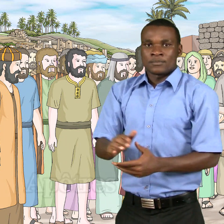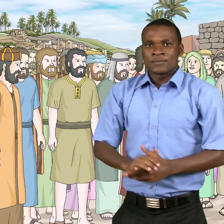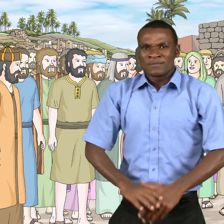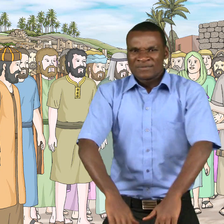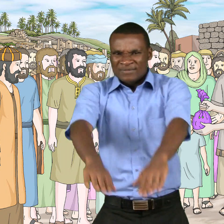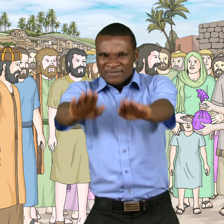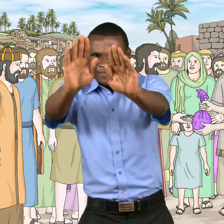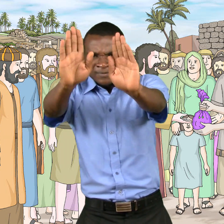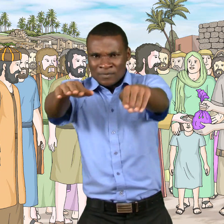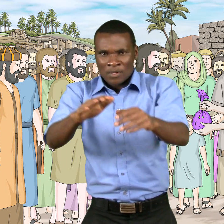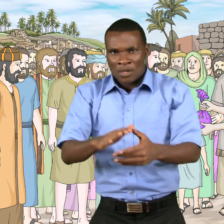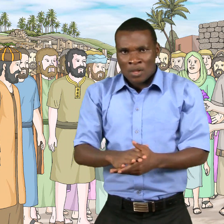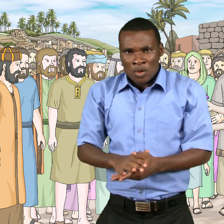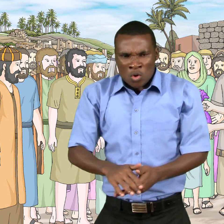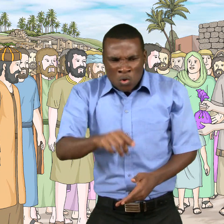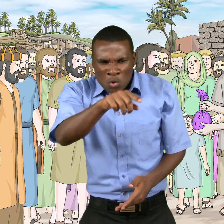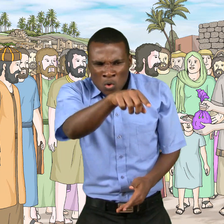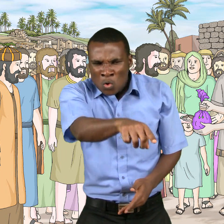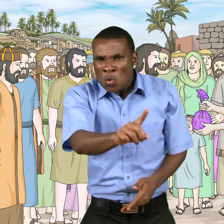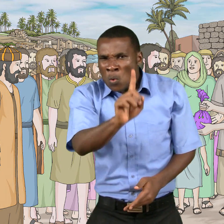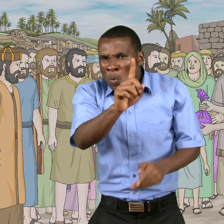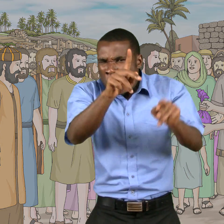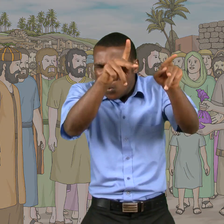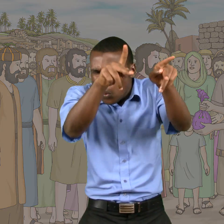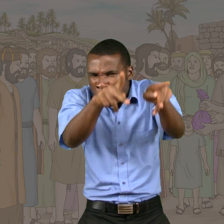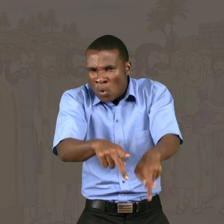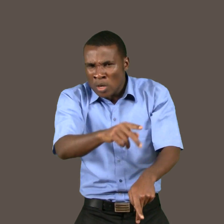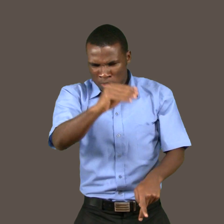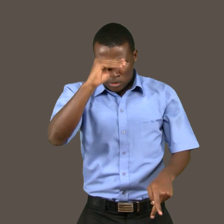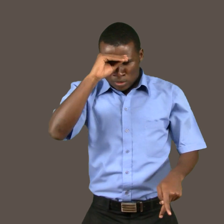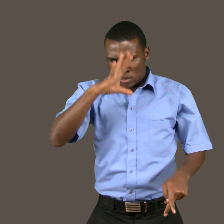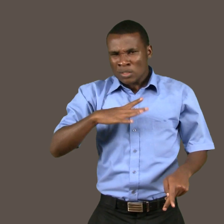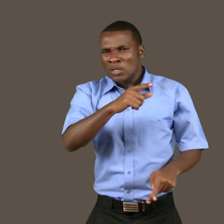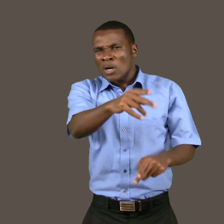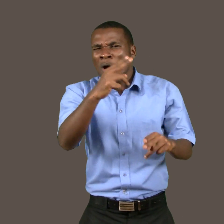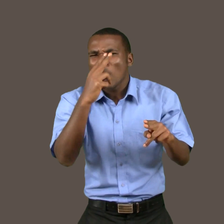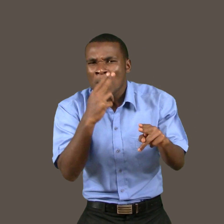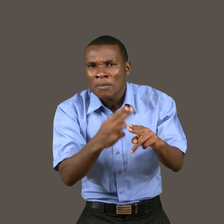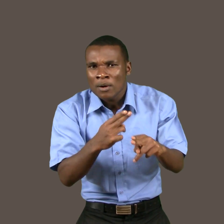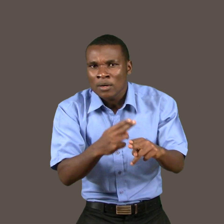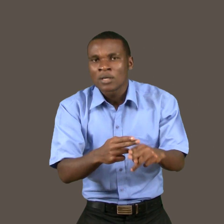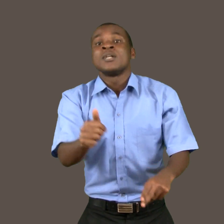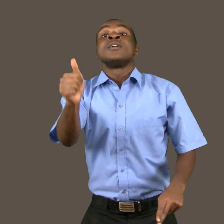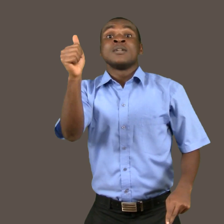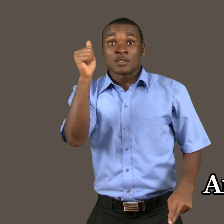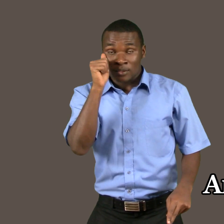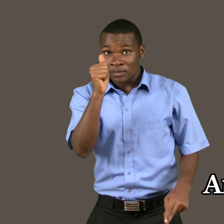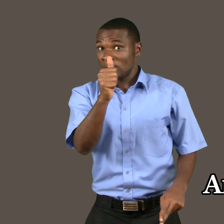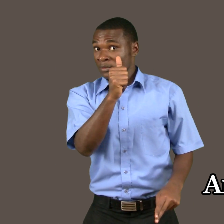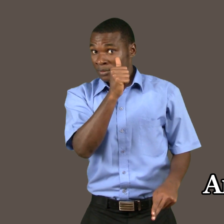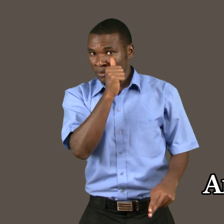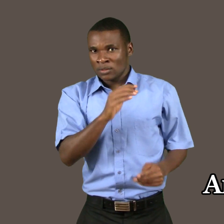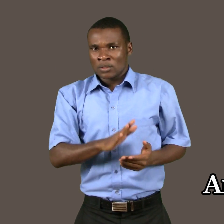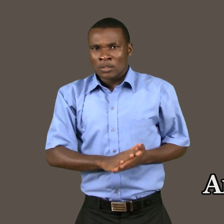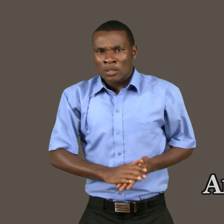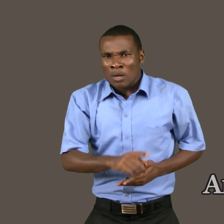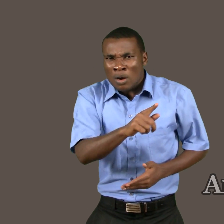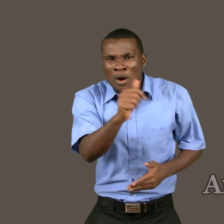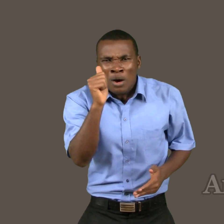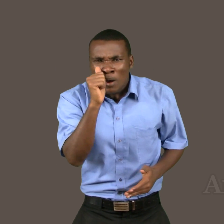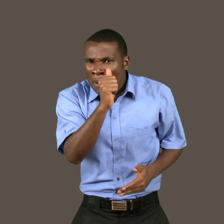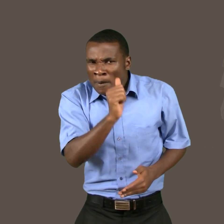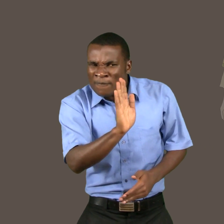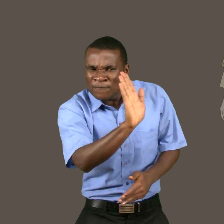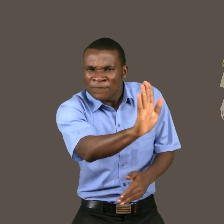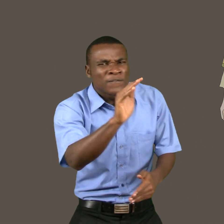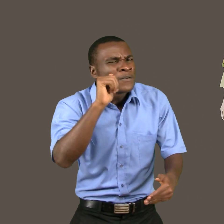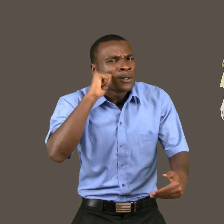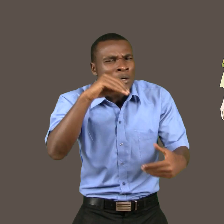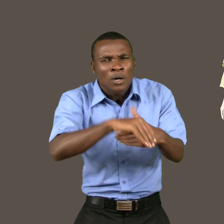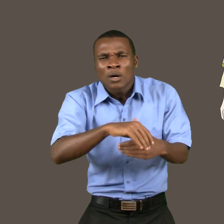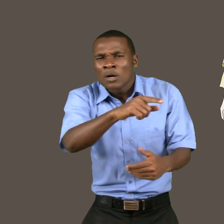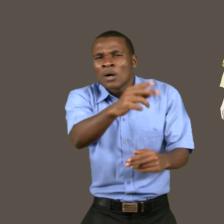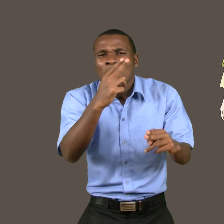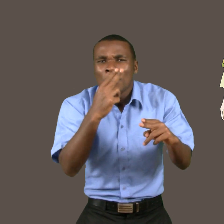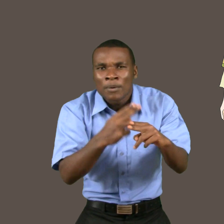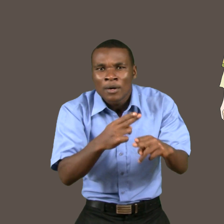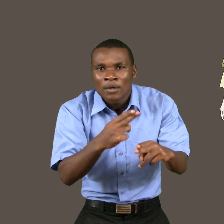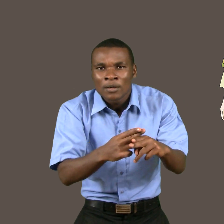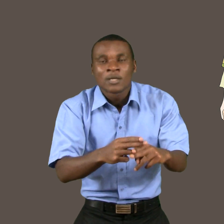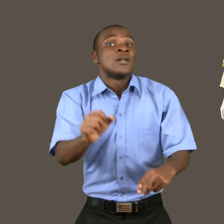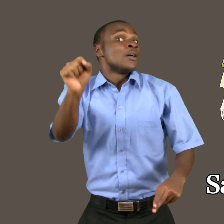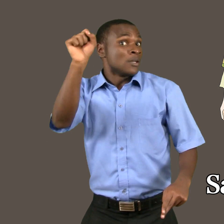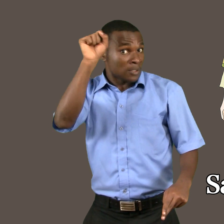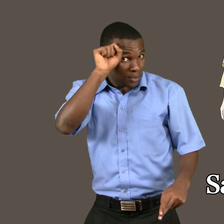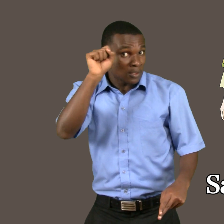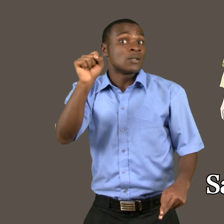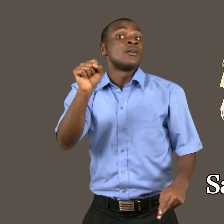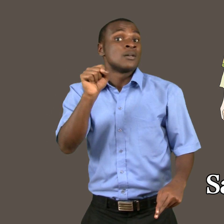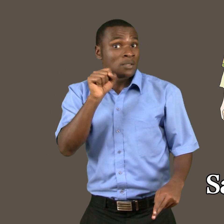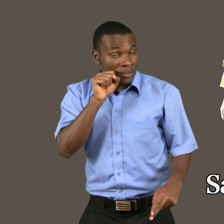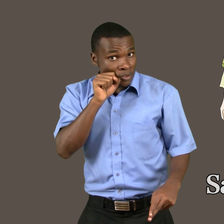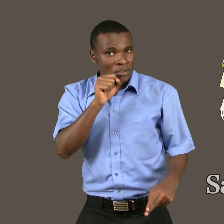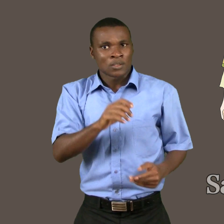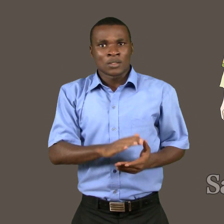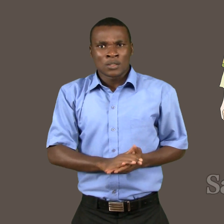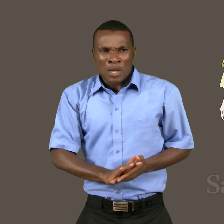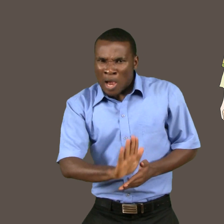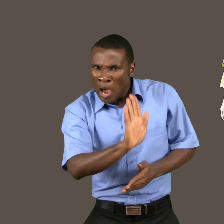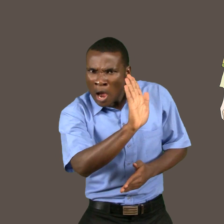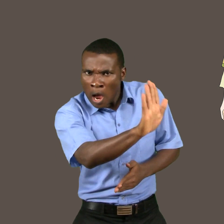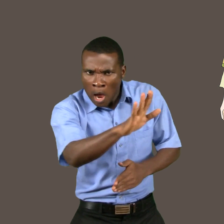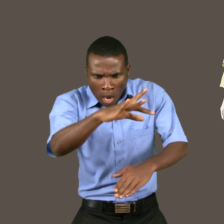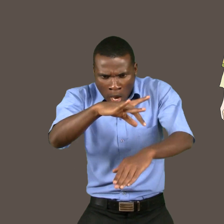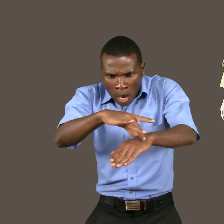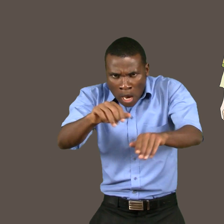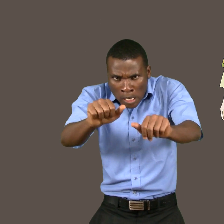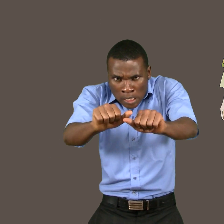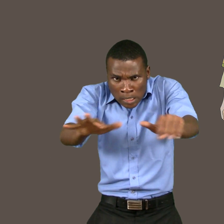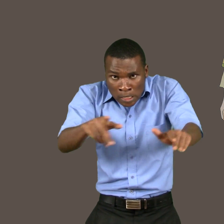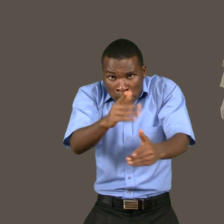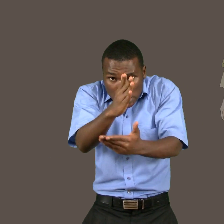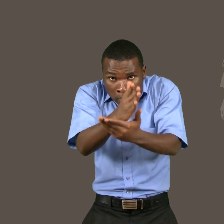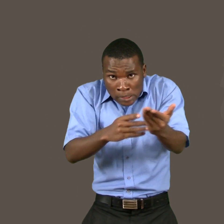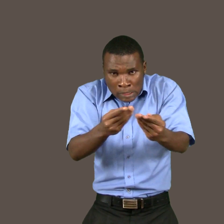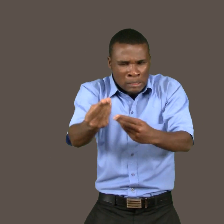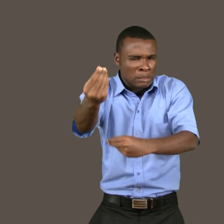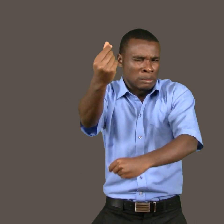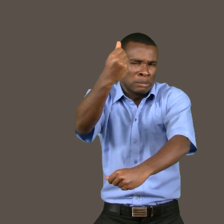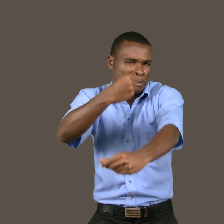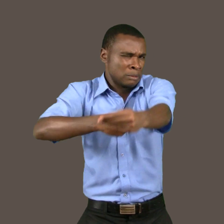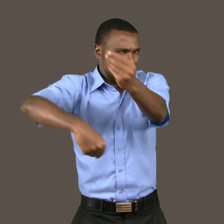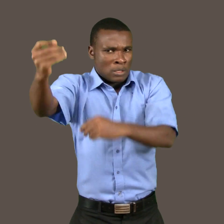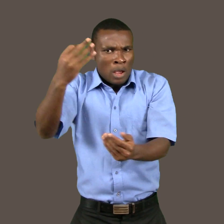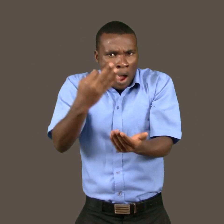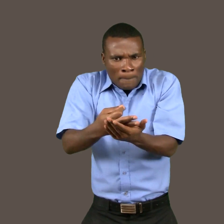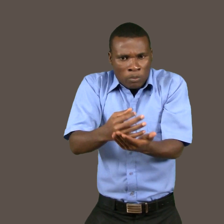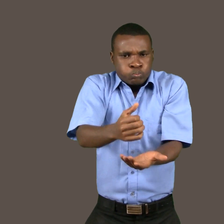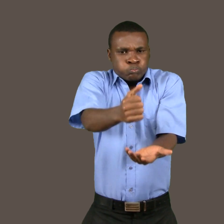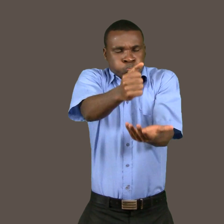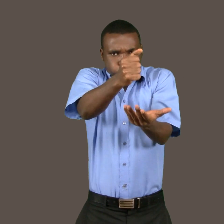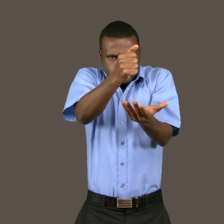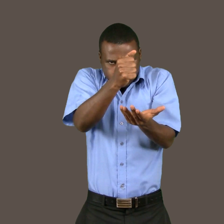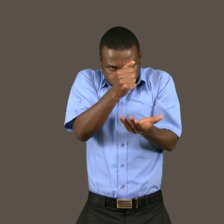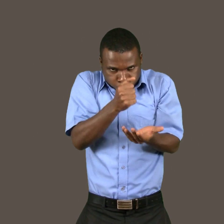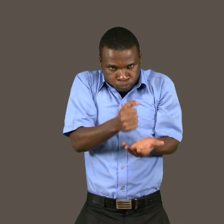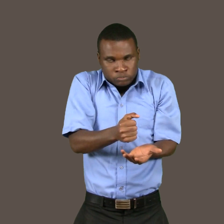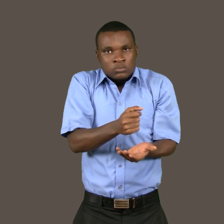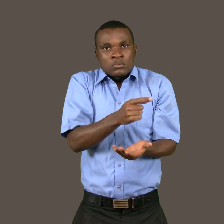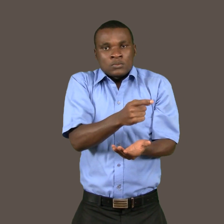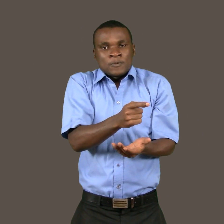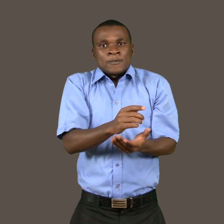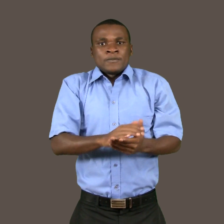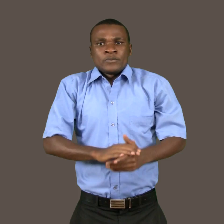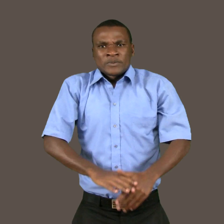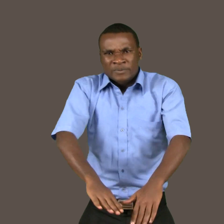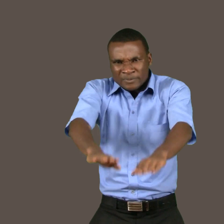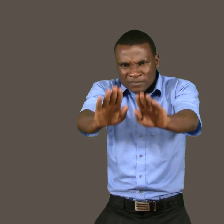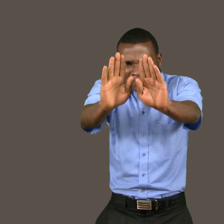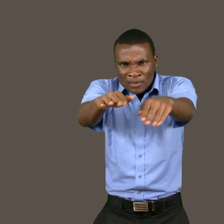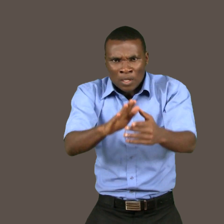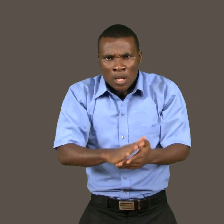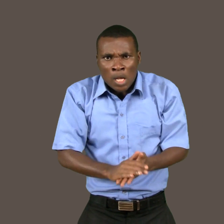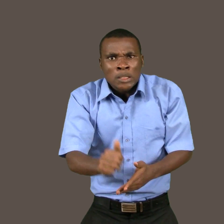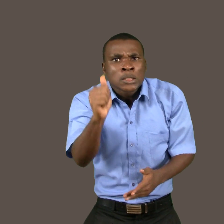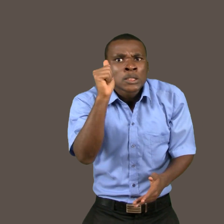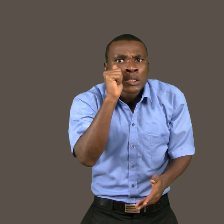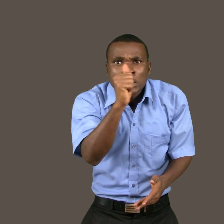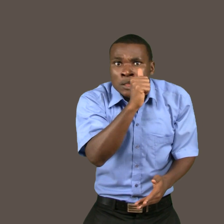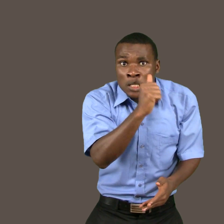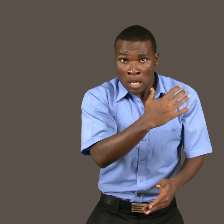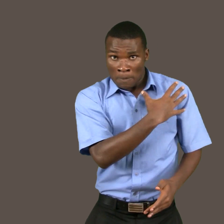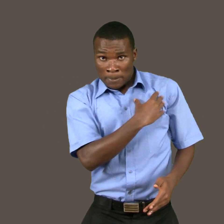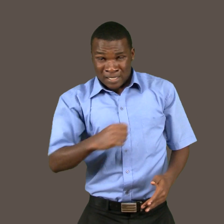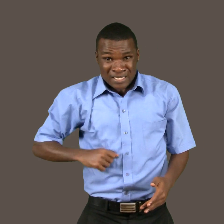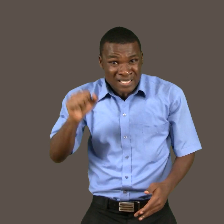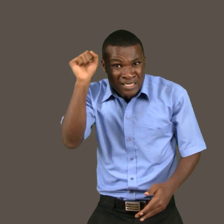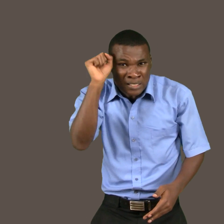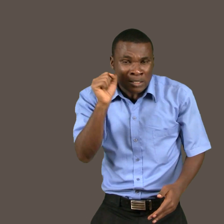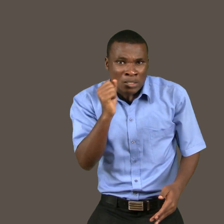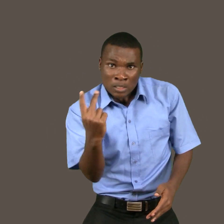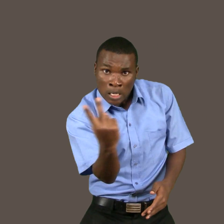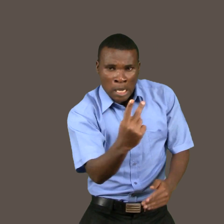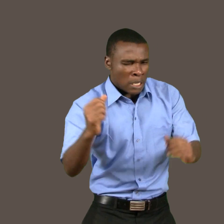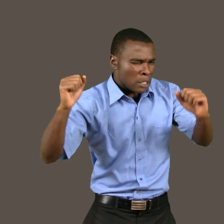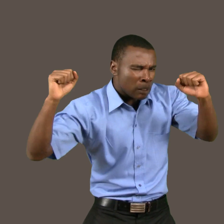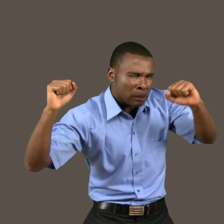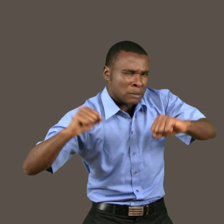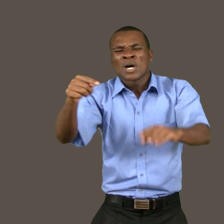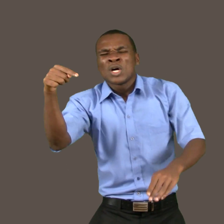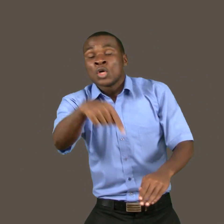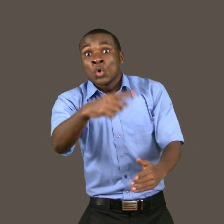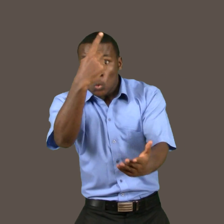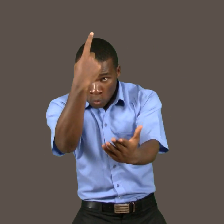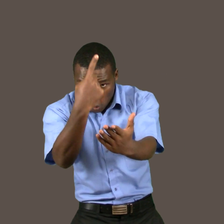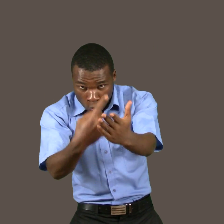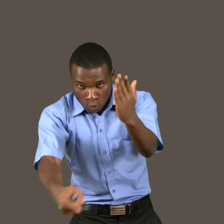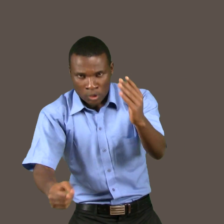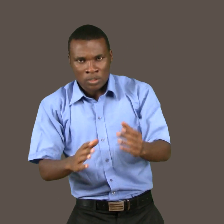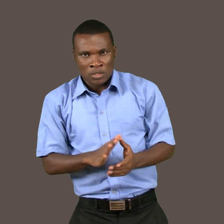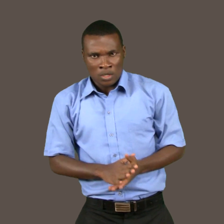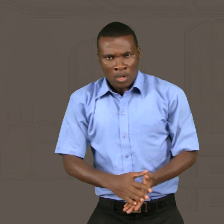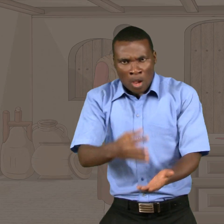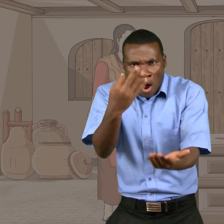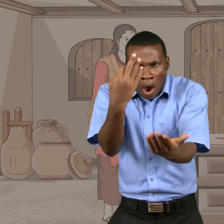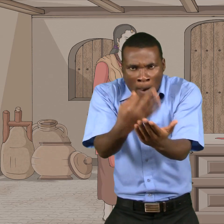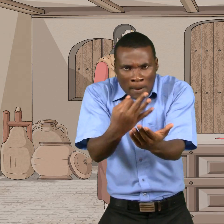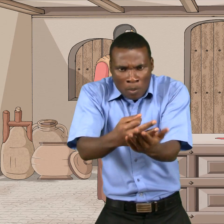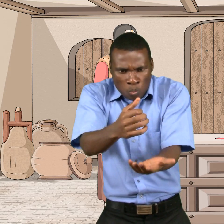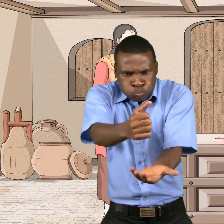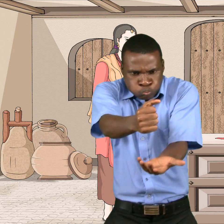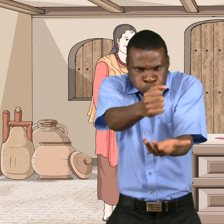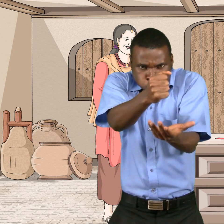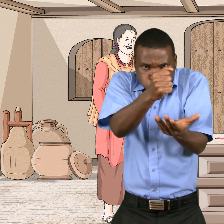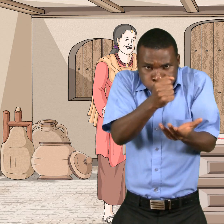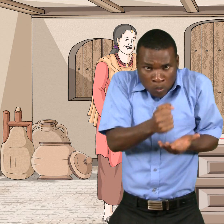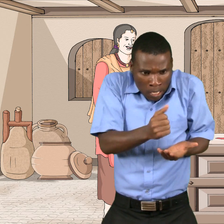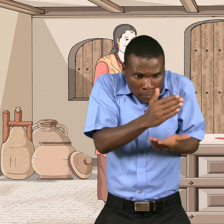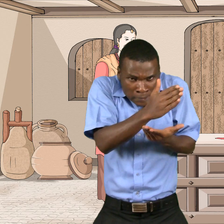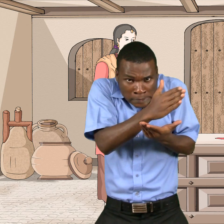Now a man named Ananias, together with his wife Sapphira, also sold a piece of property.